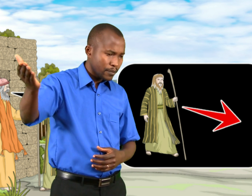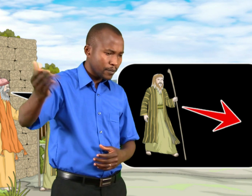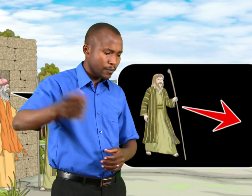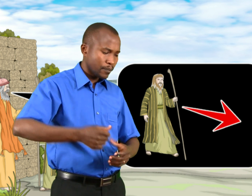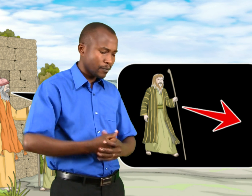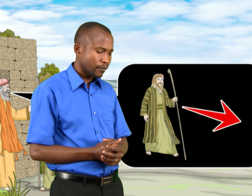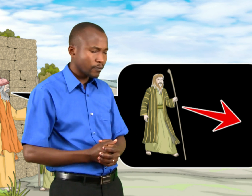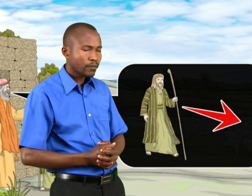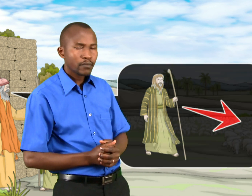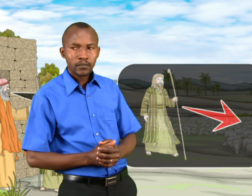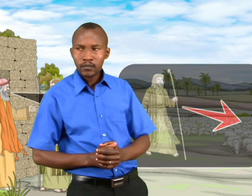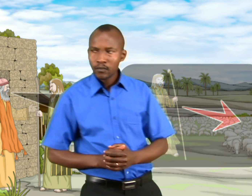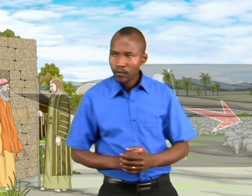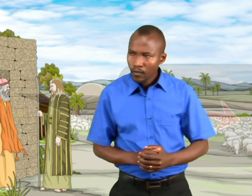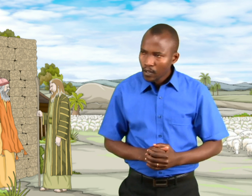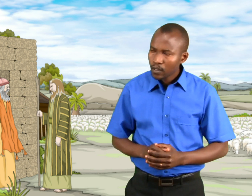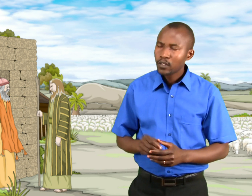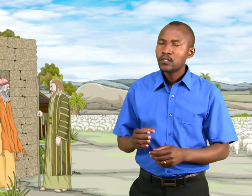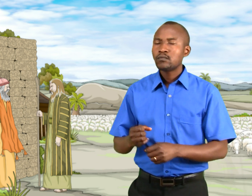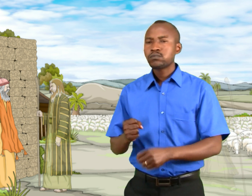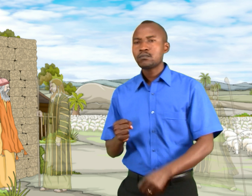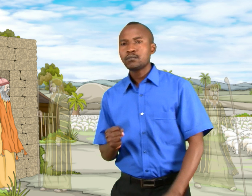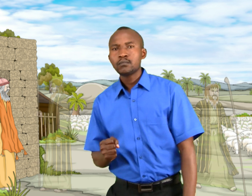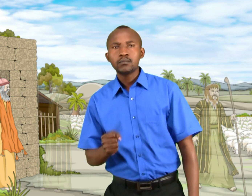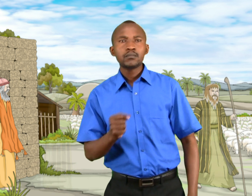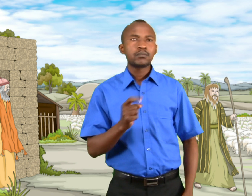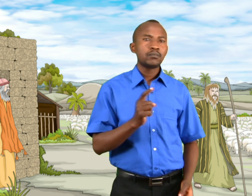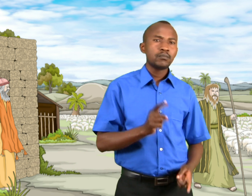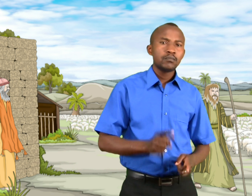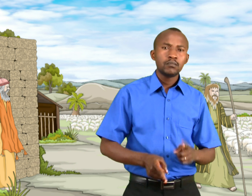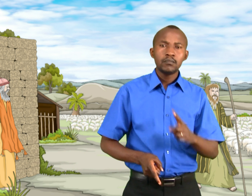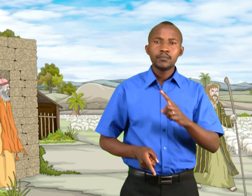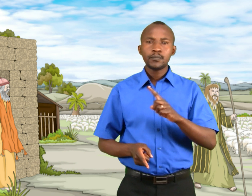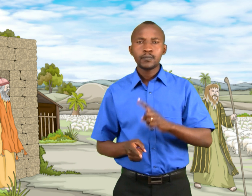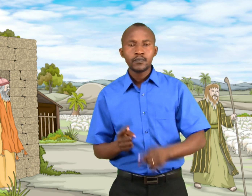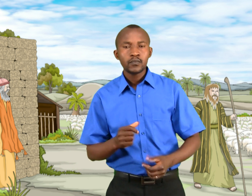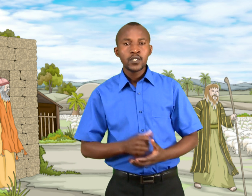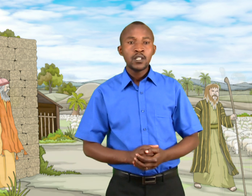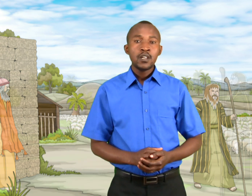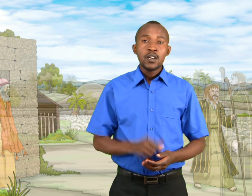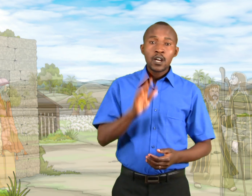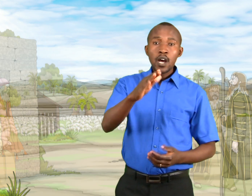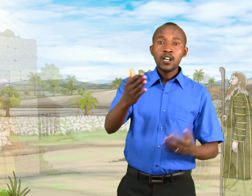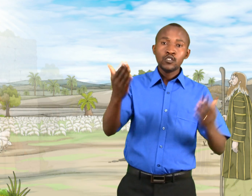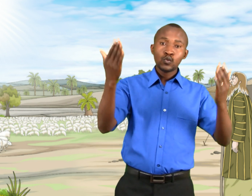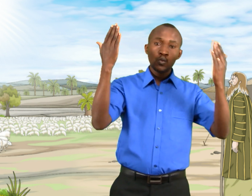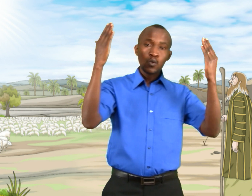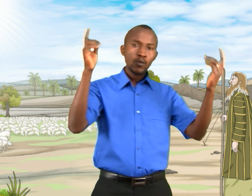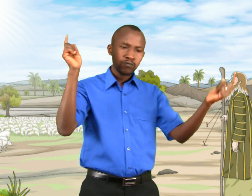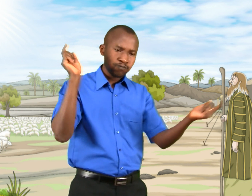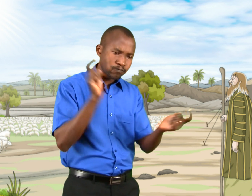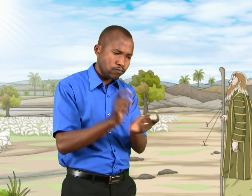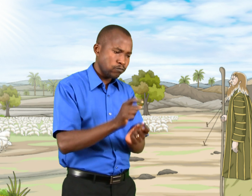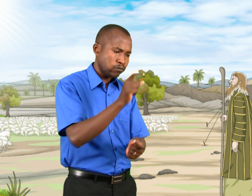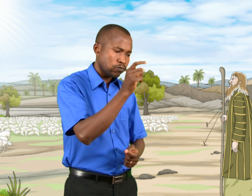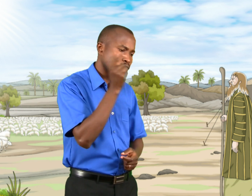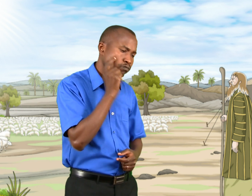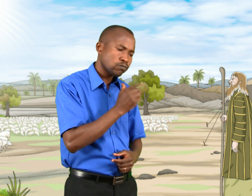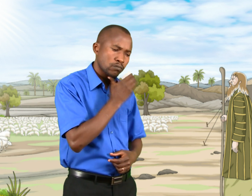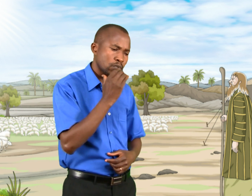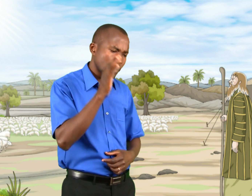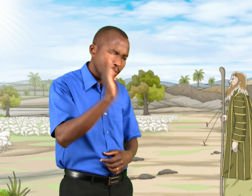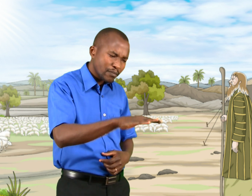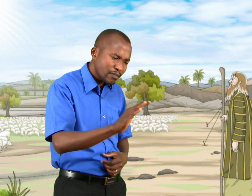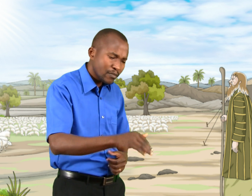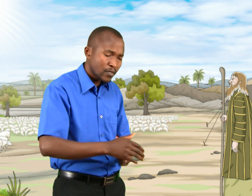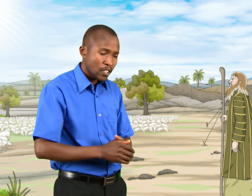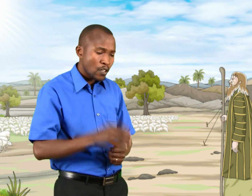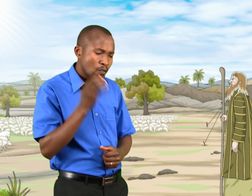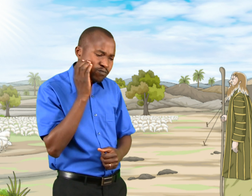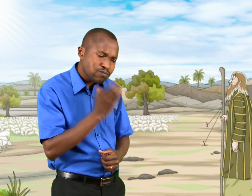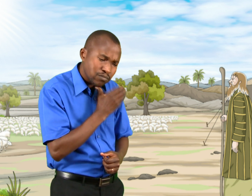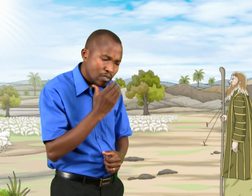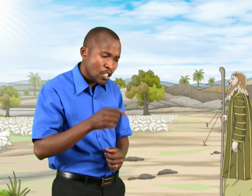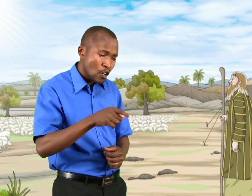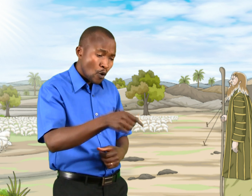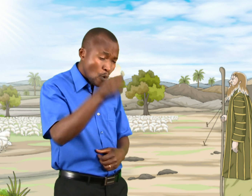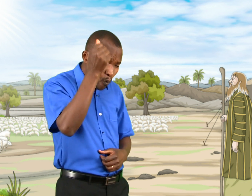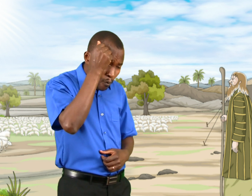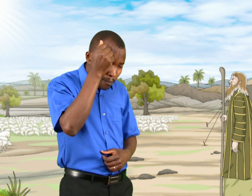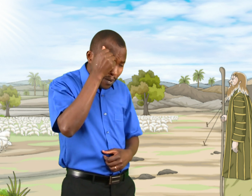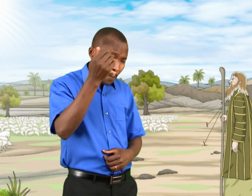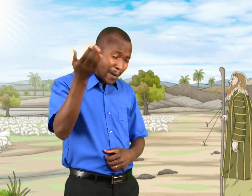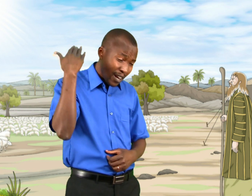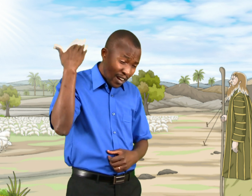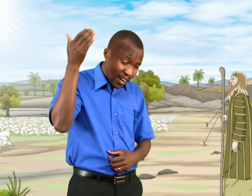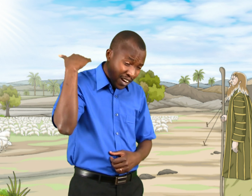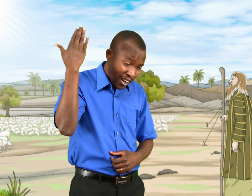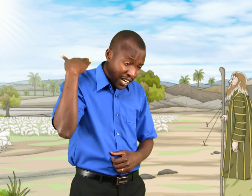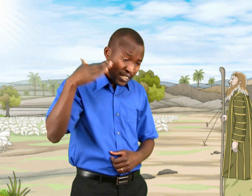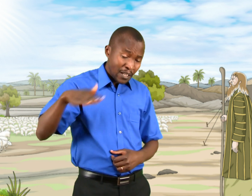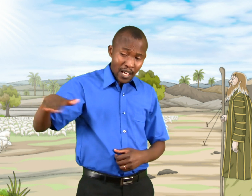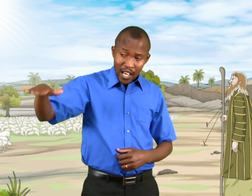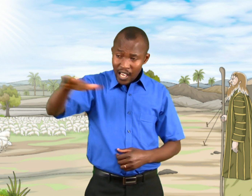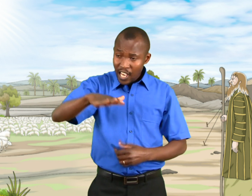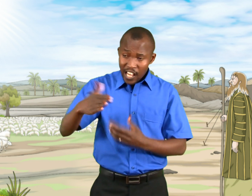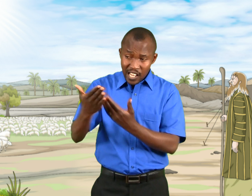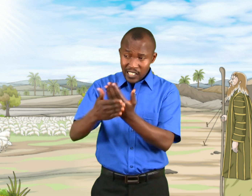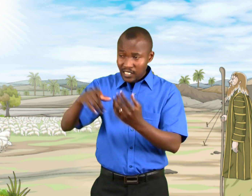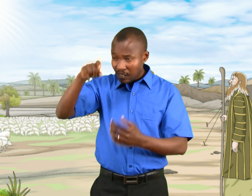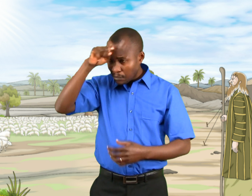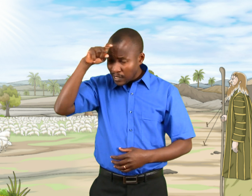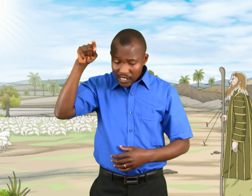“Go in peace,” Jethro replied.